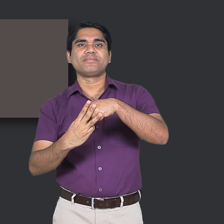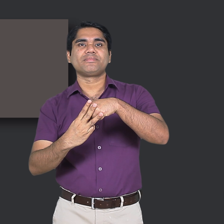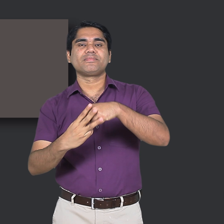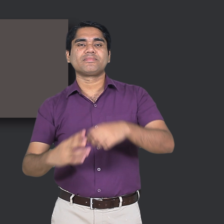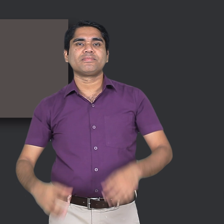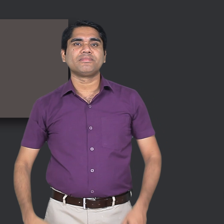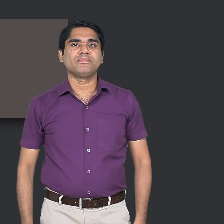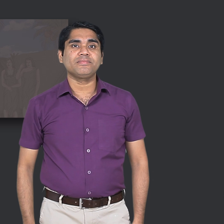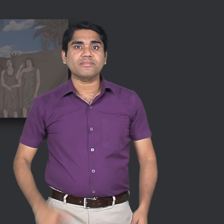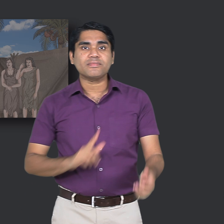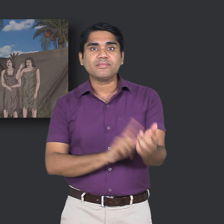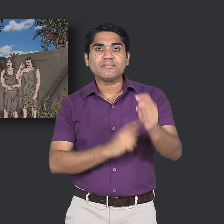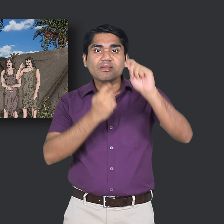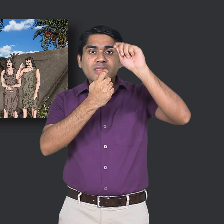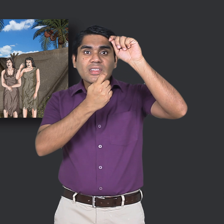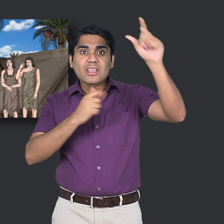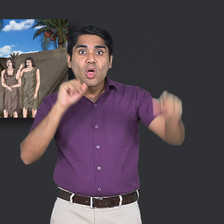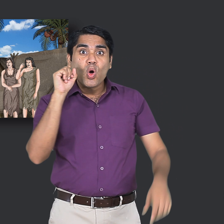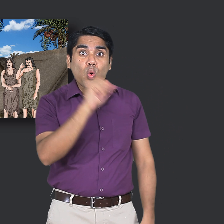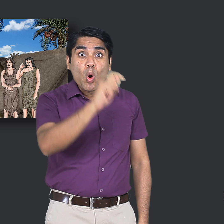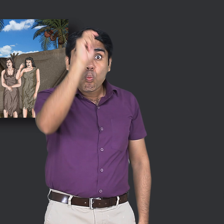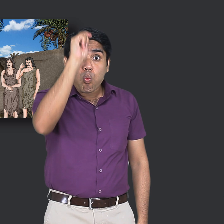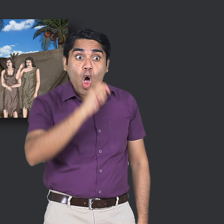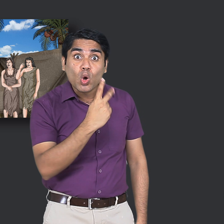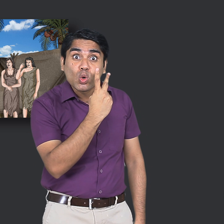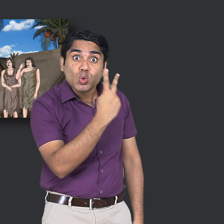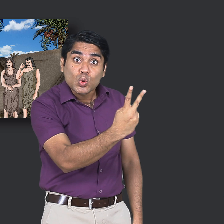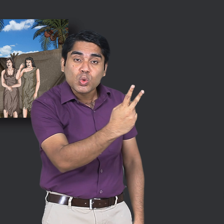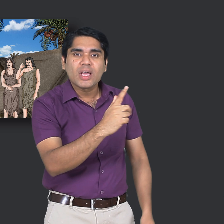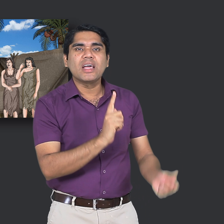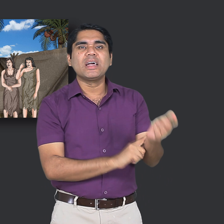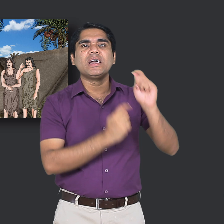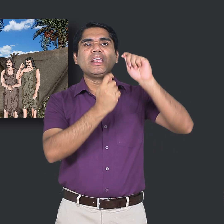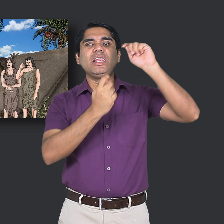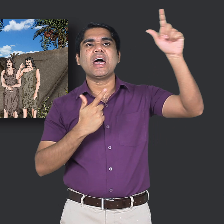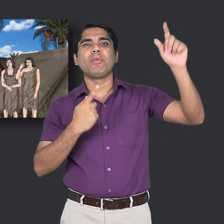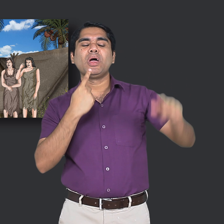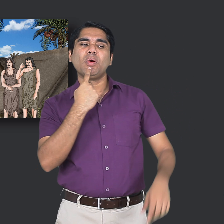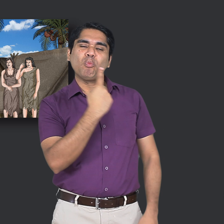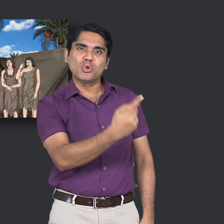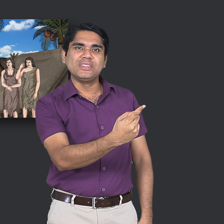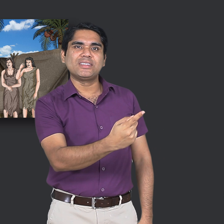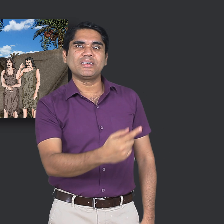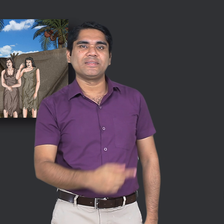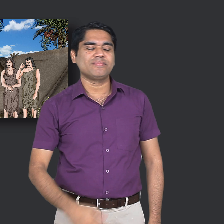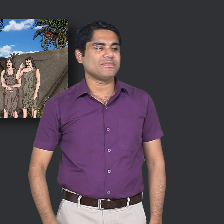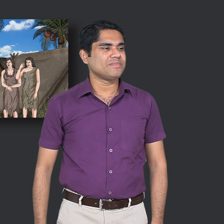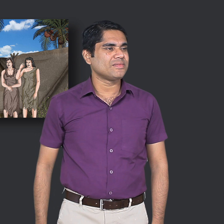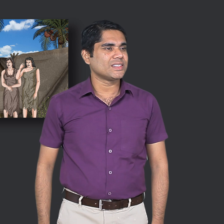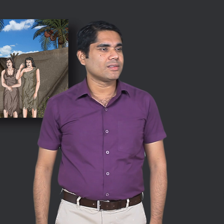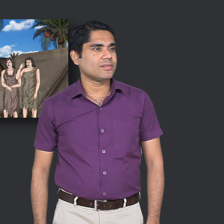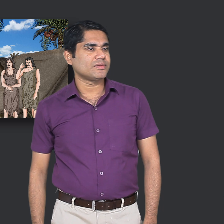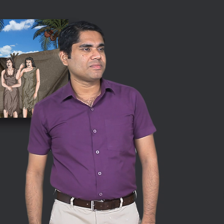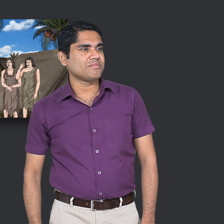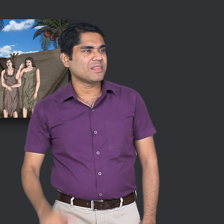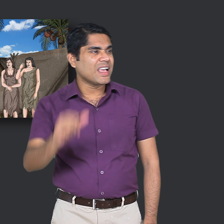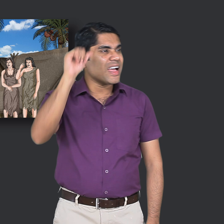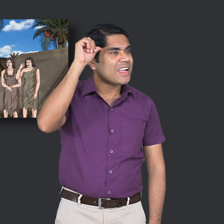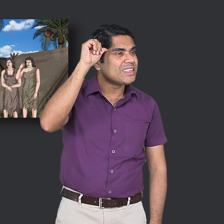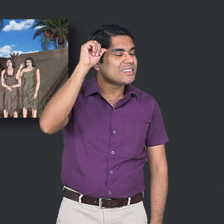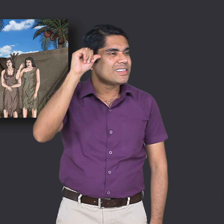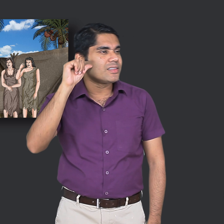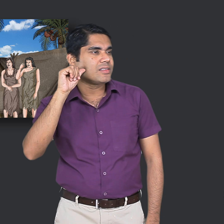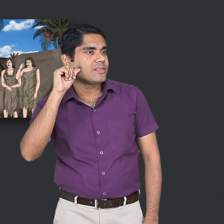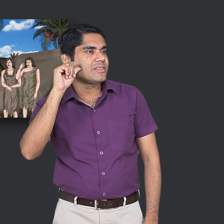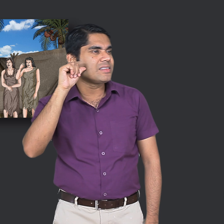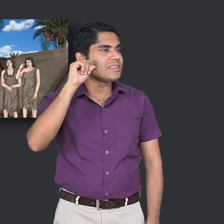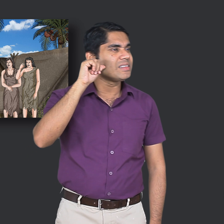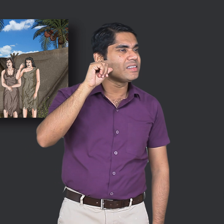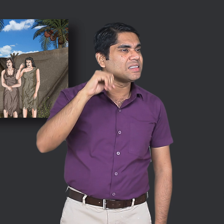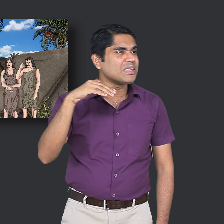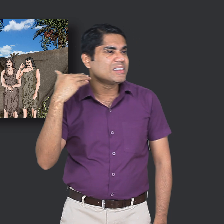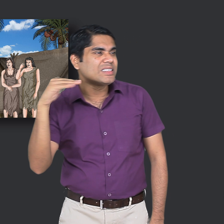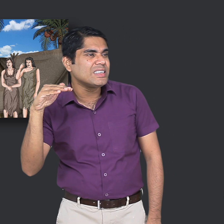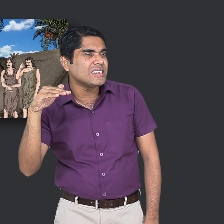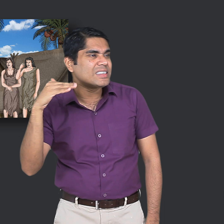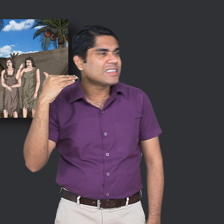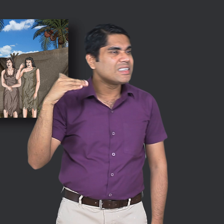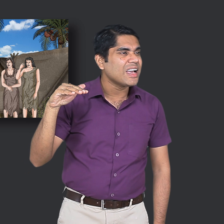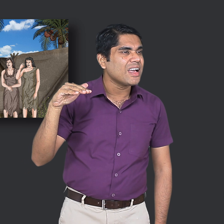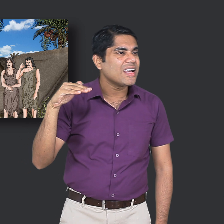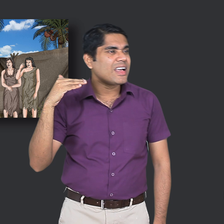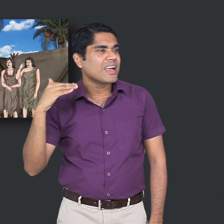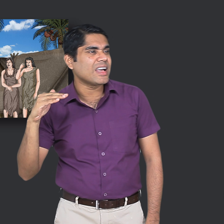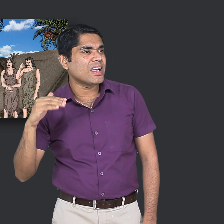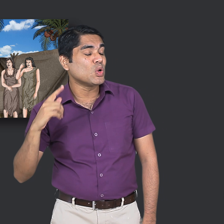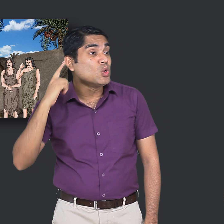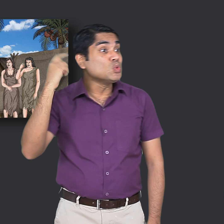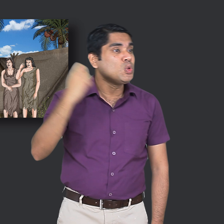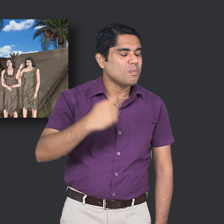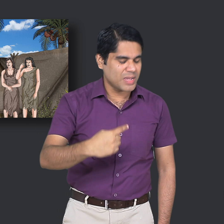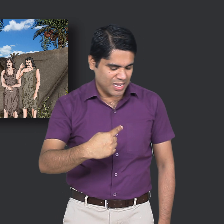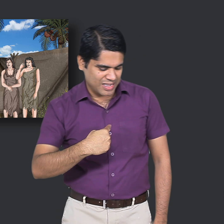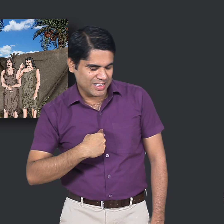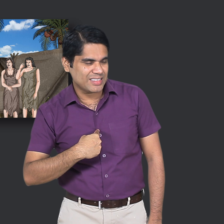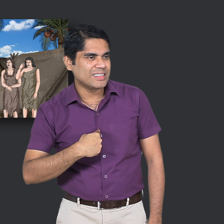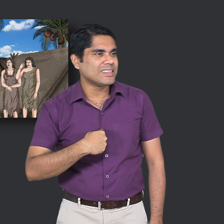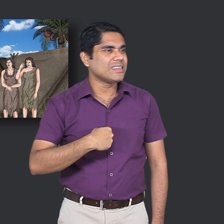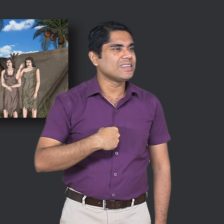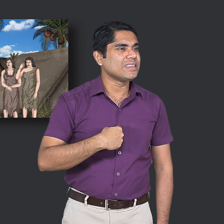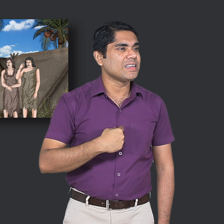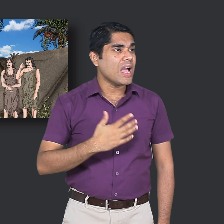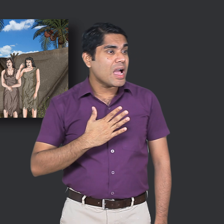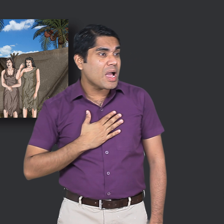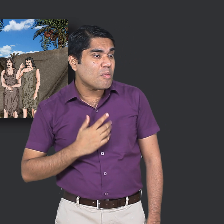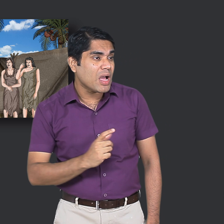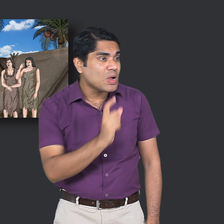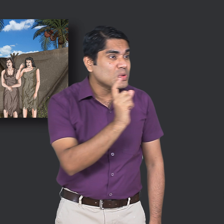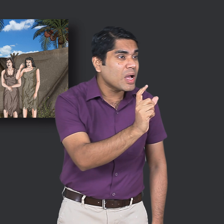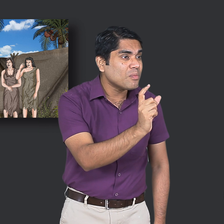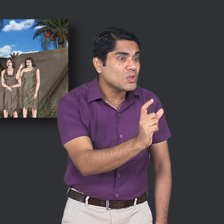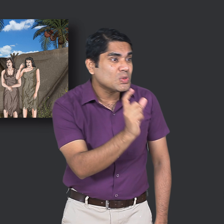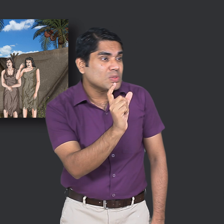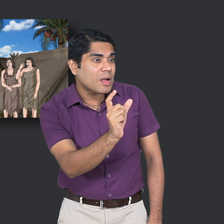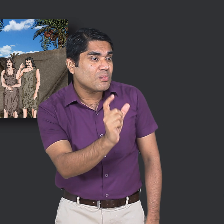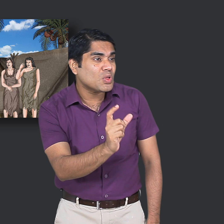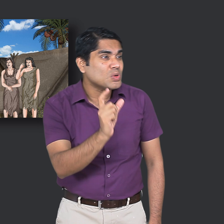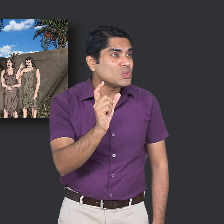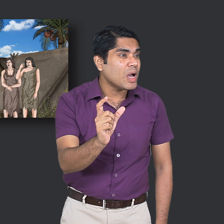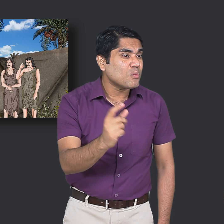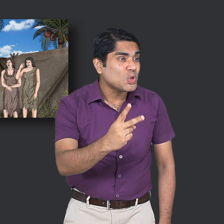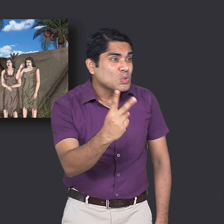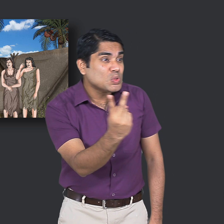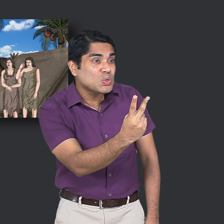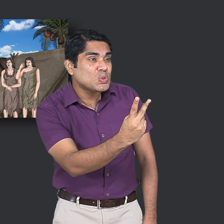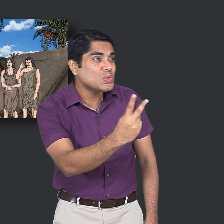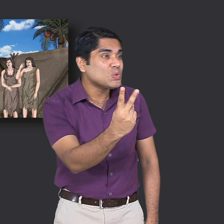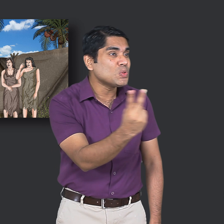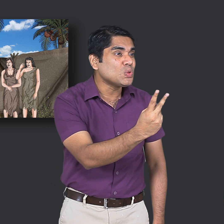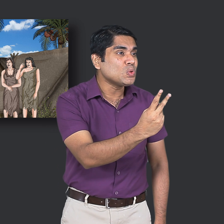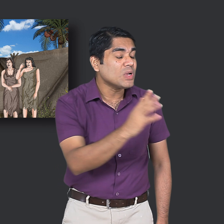Then Lamech said to his wives: “Adah and Zillah, hear my voice;